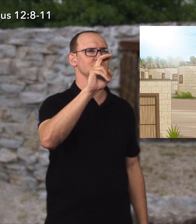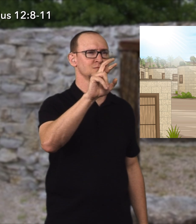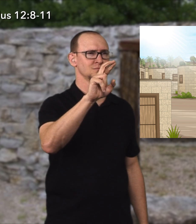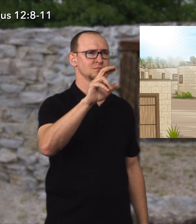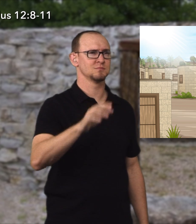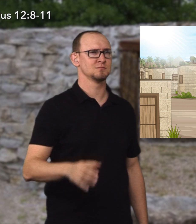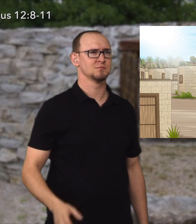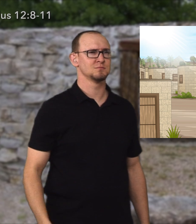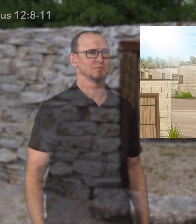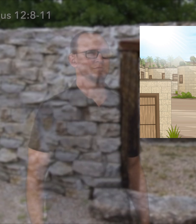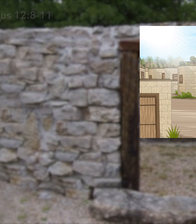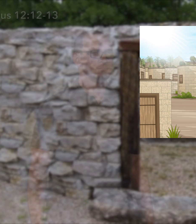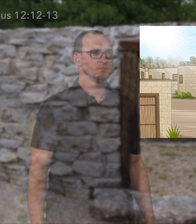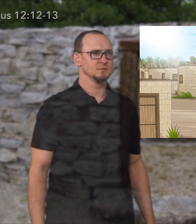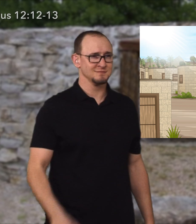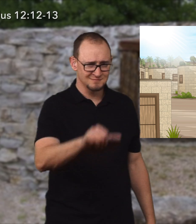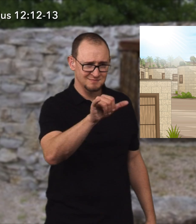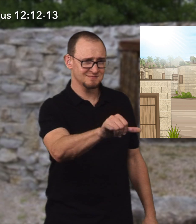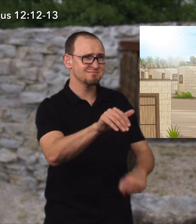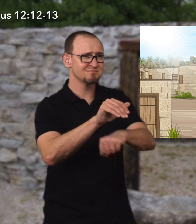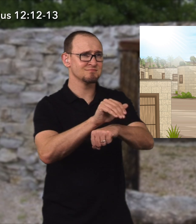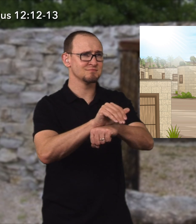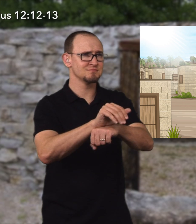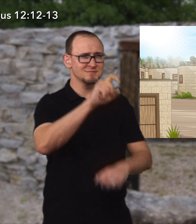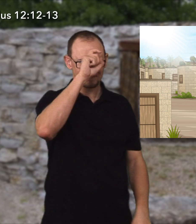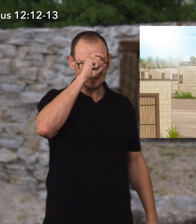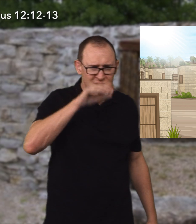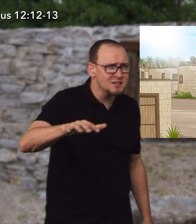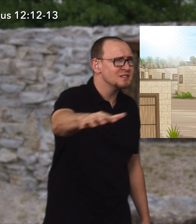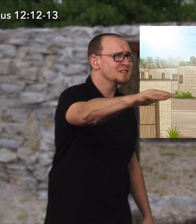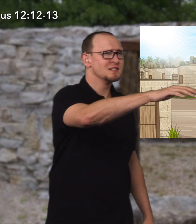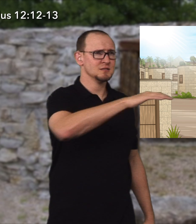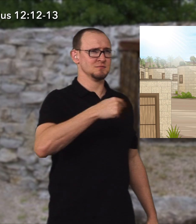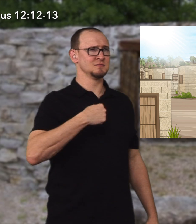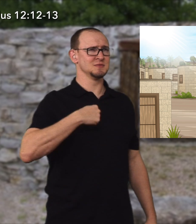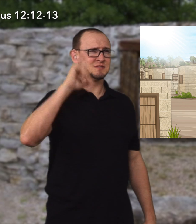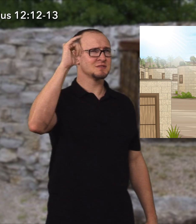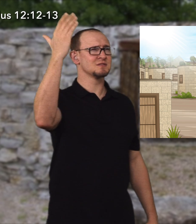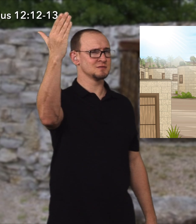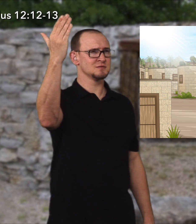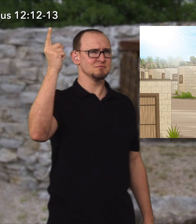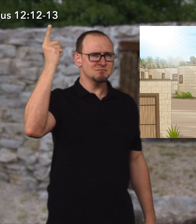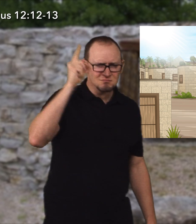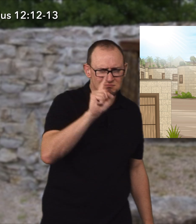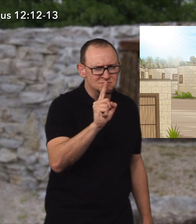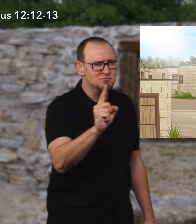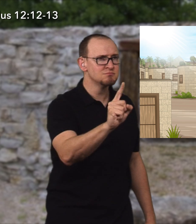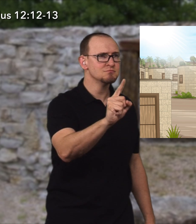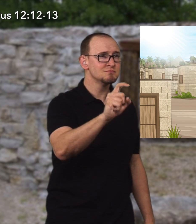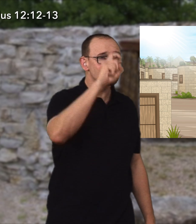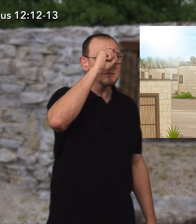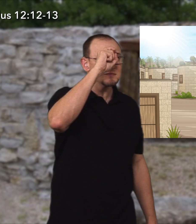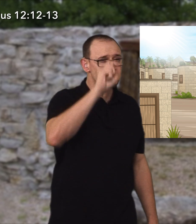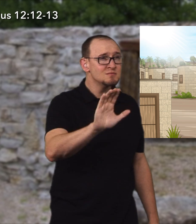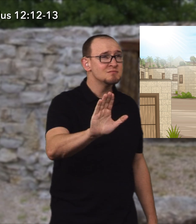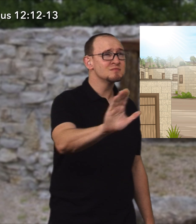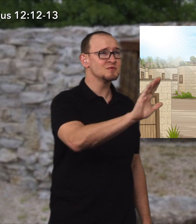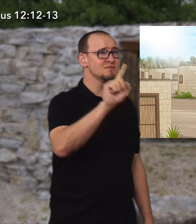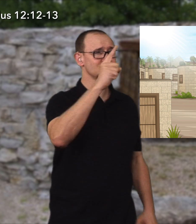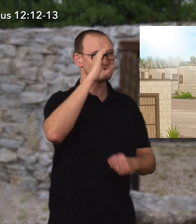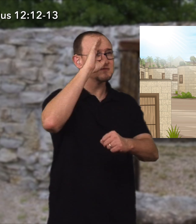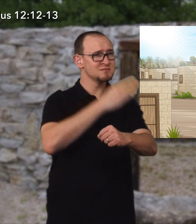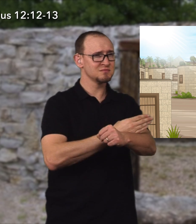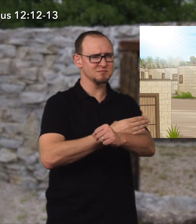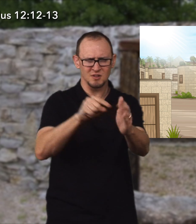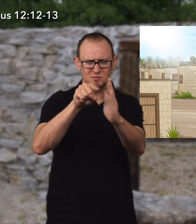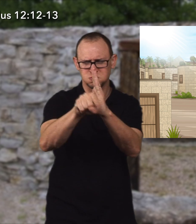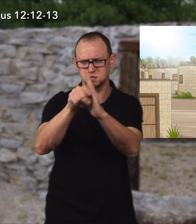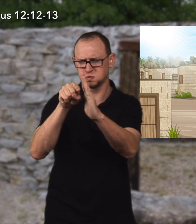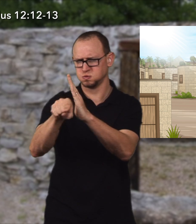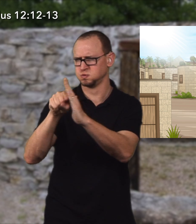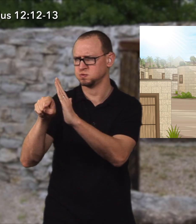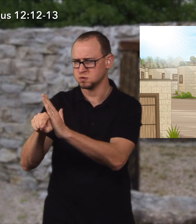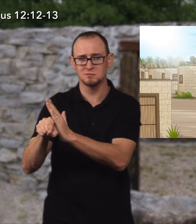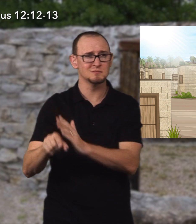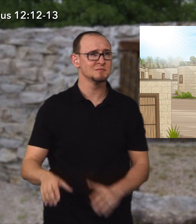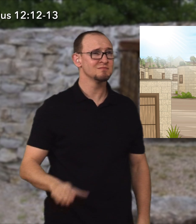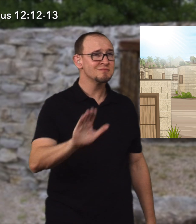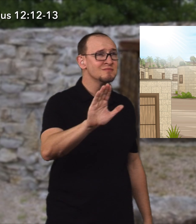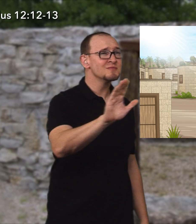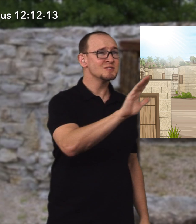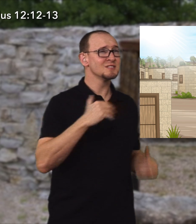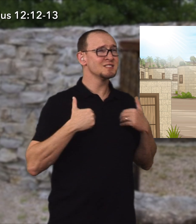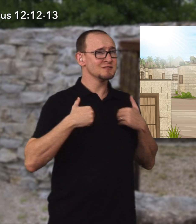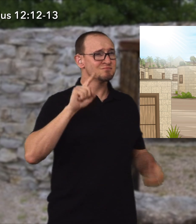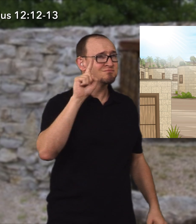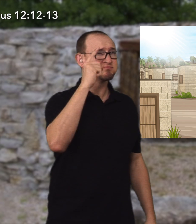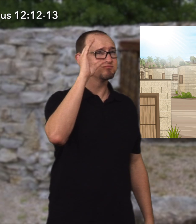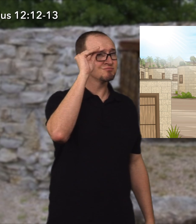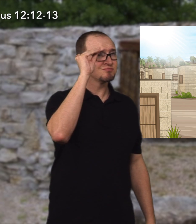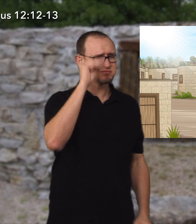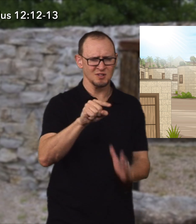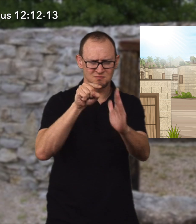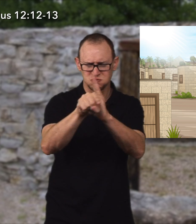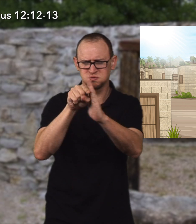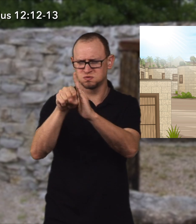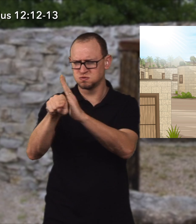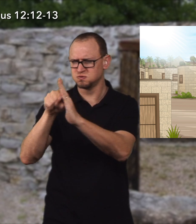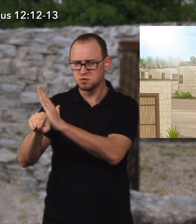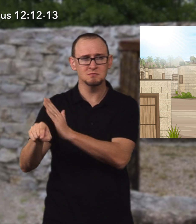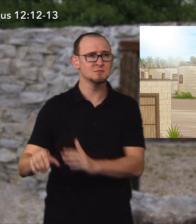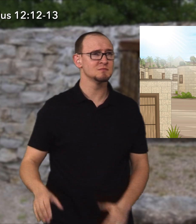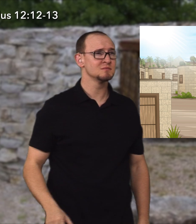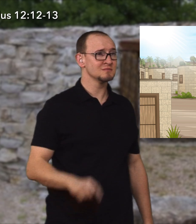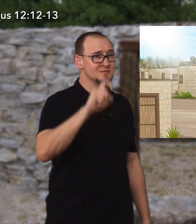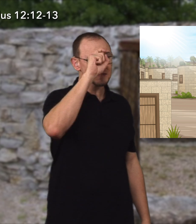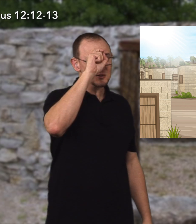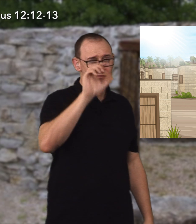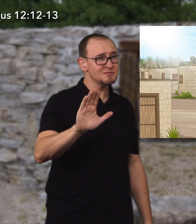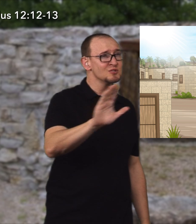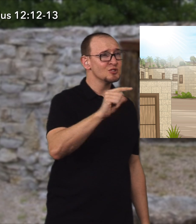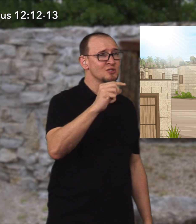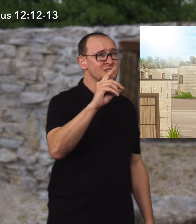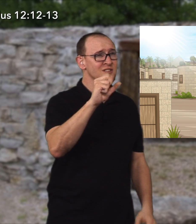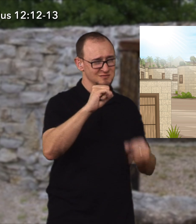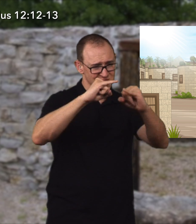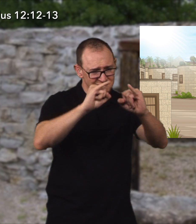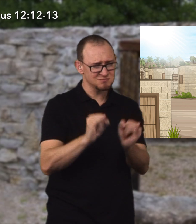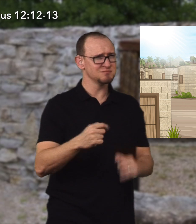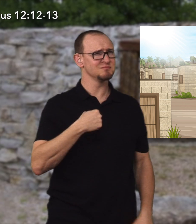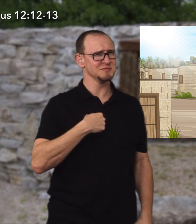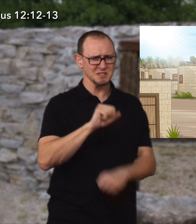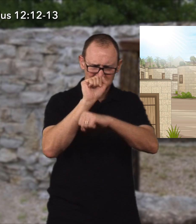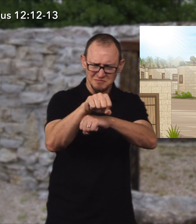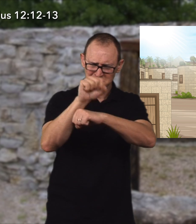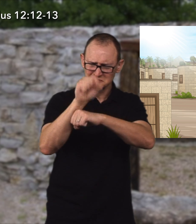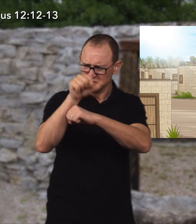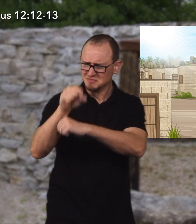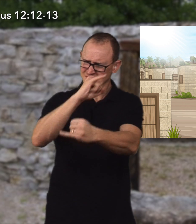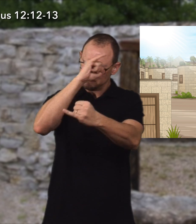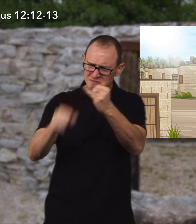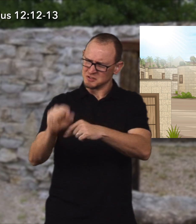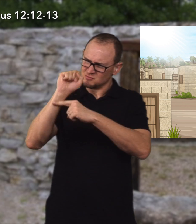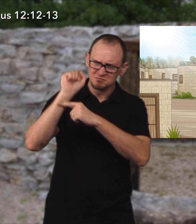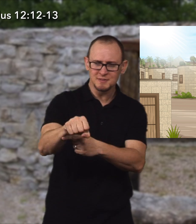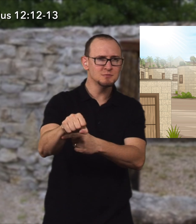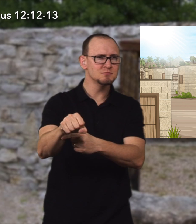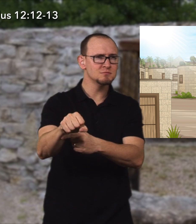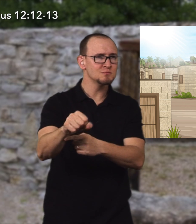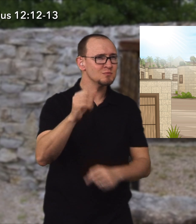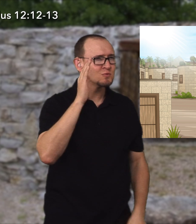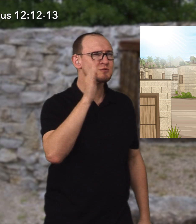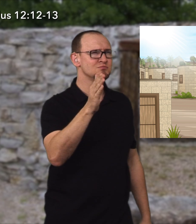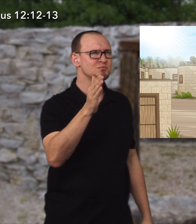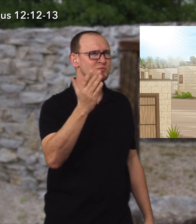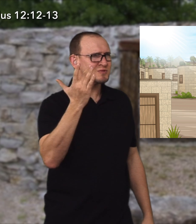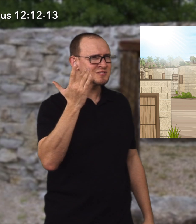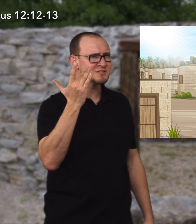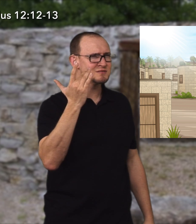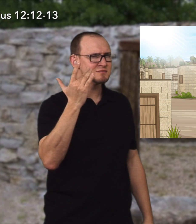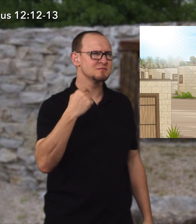On that night I will pass through the land of Egypt and strike down every firstborn male, both man and beast, and I will execute judgment against all the gods of Egypt.